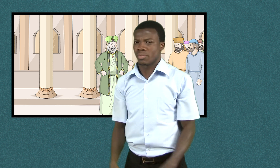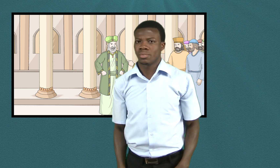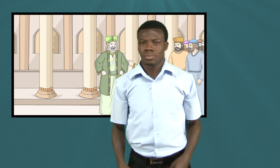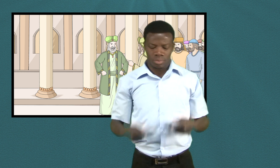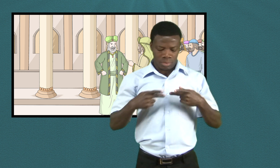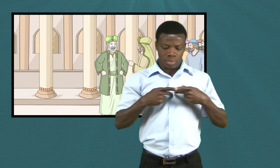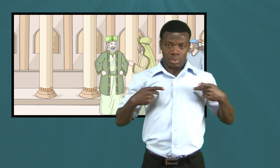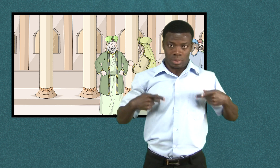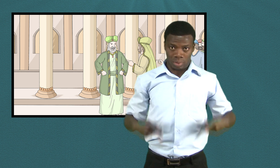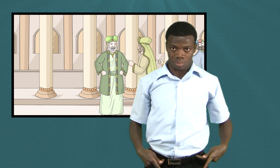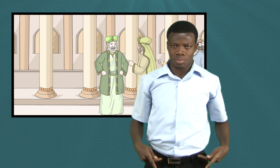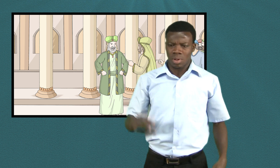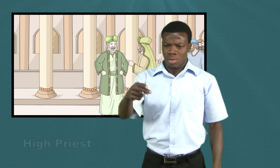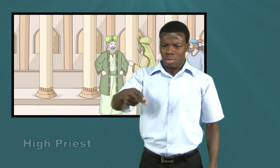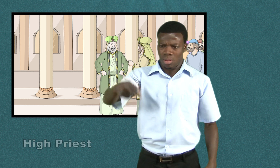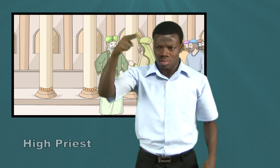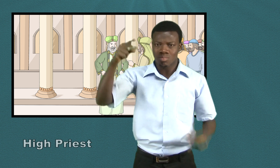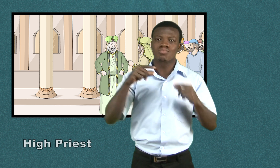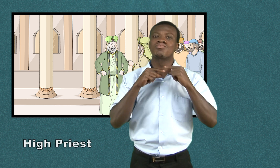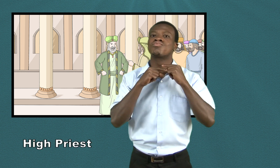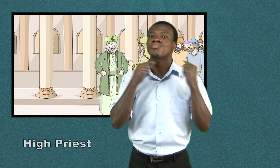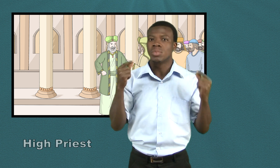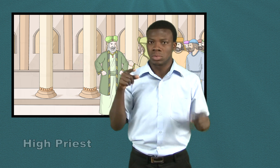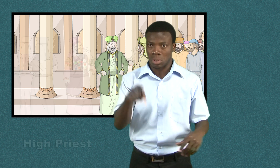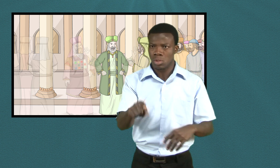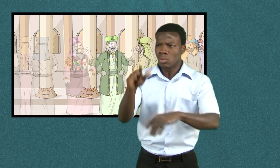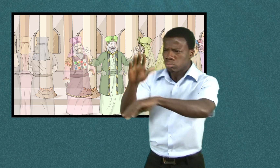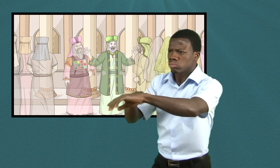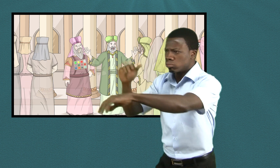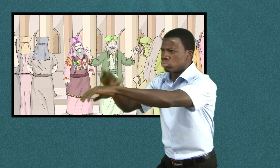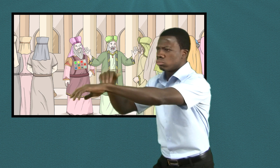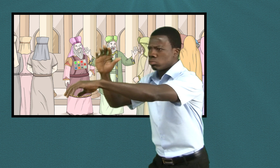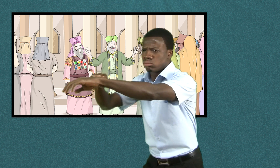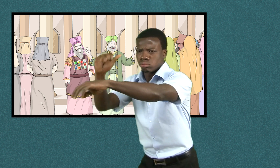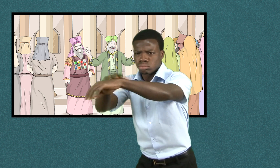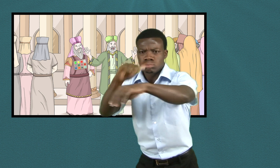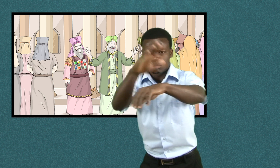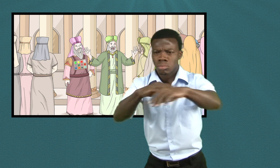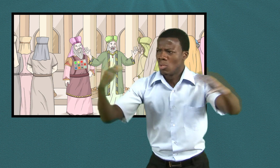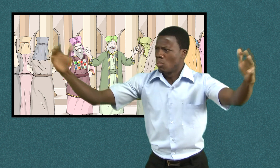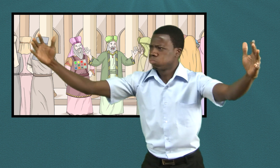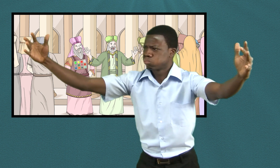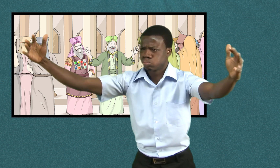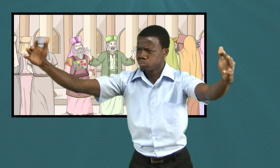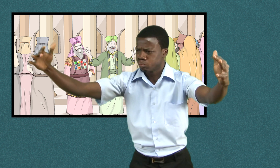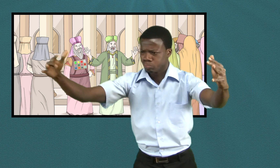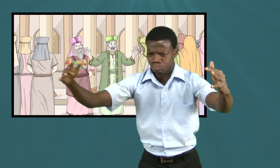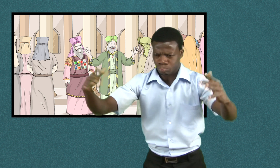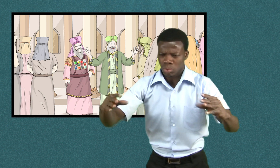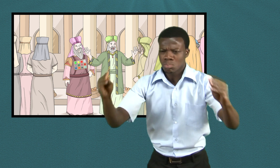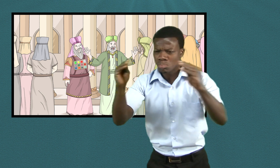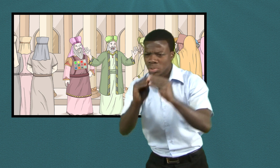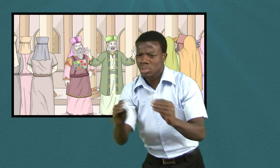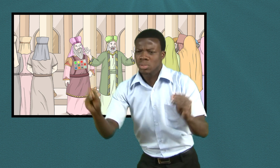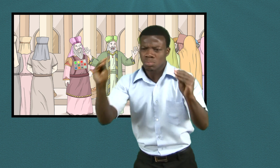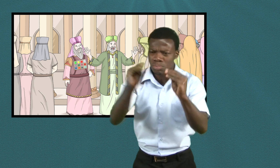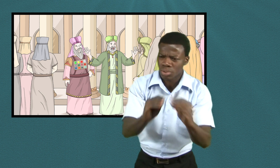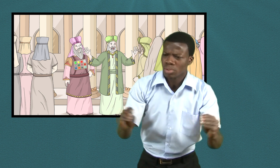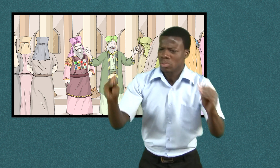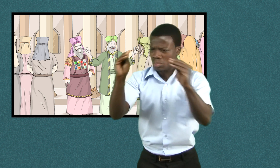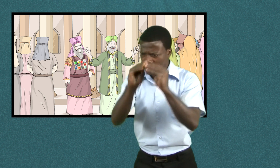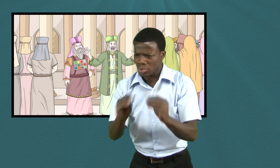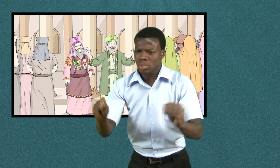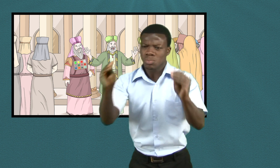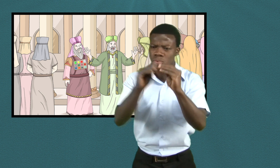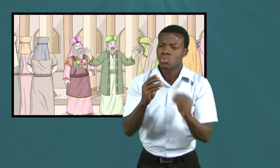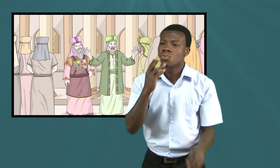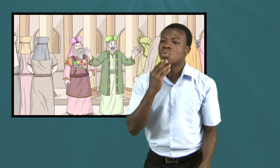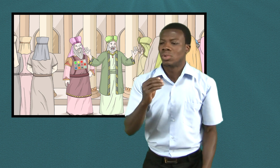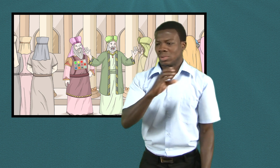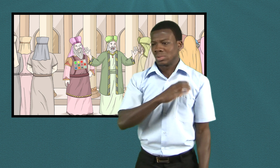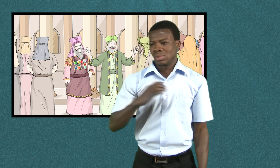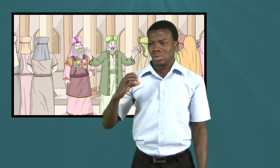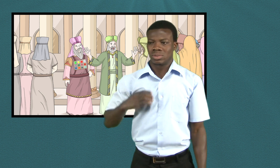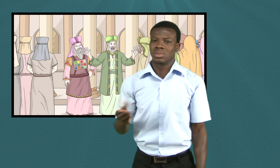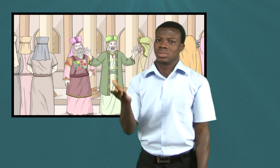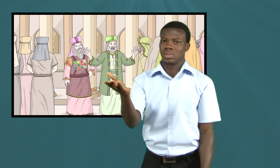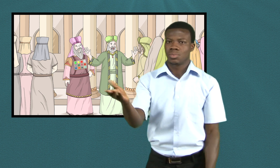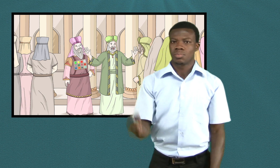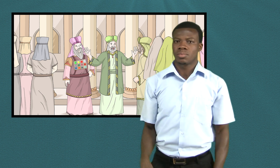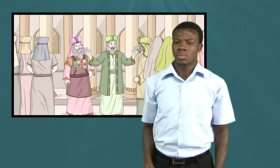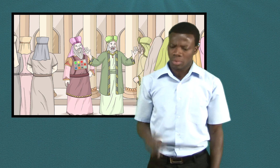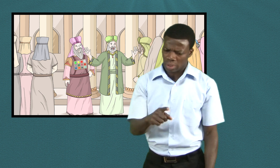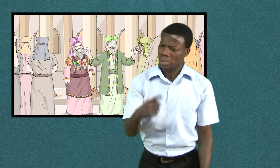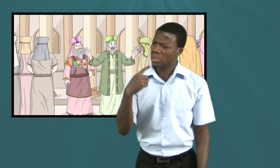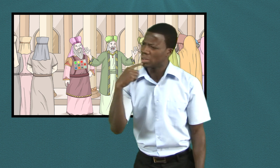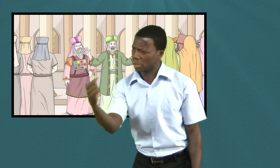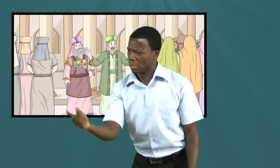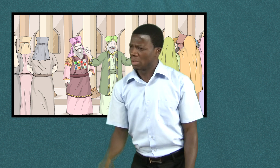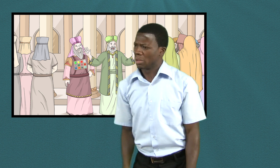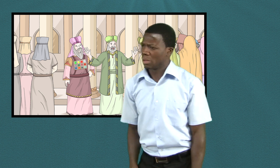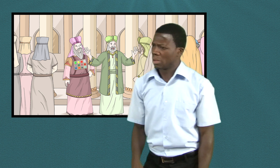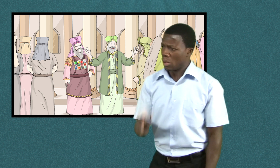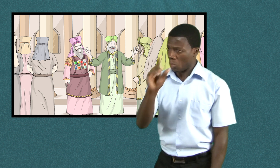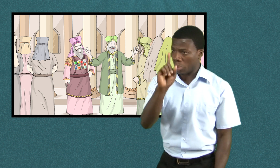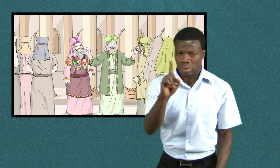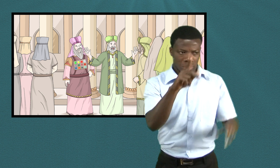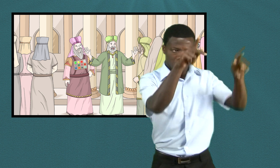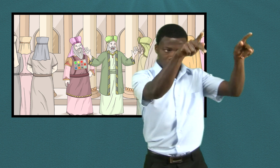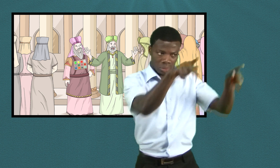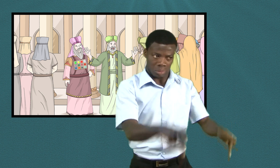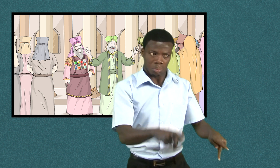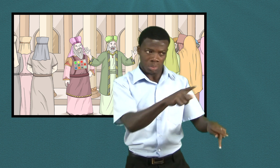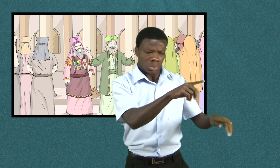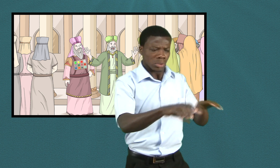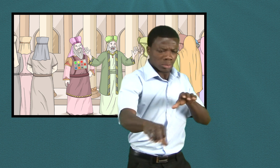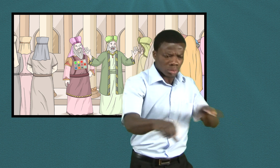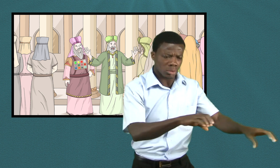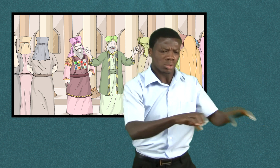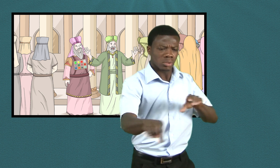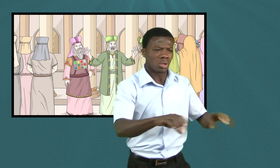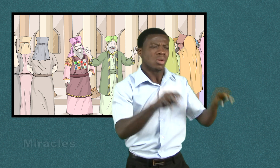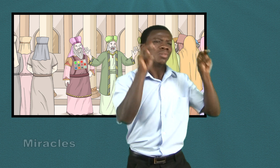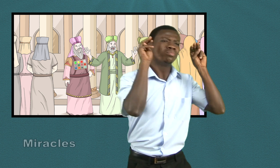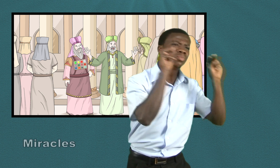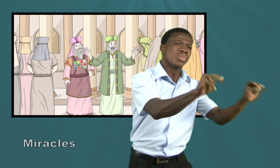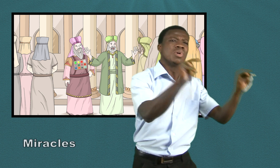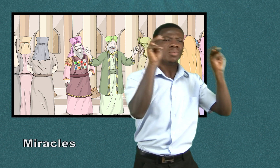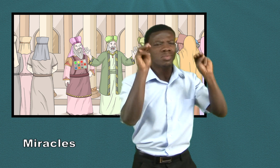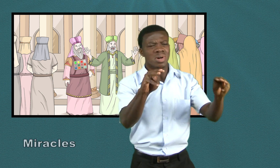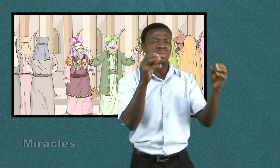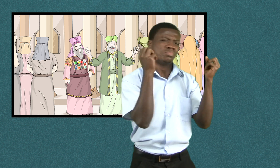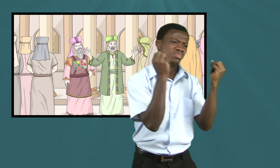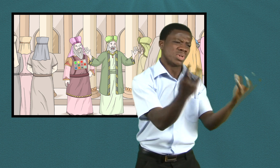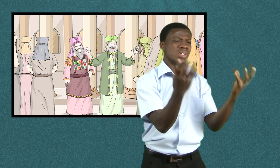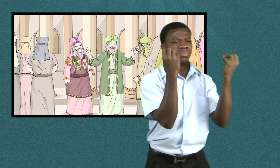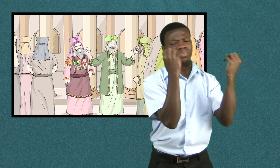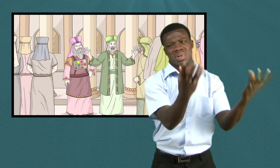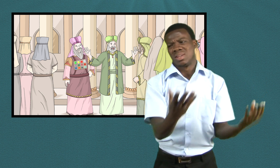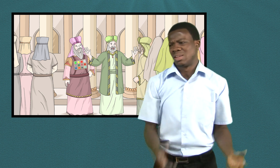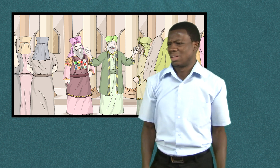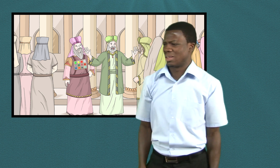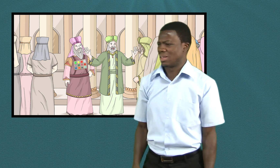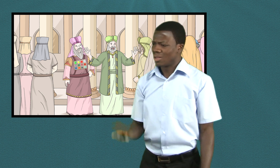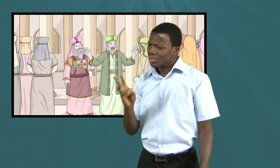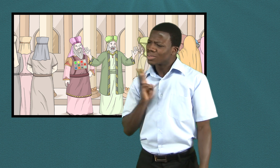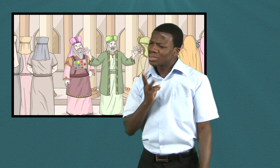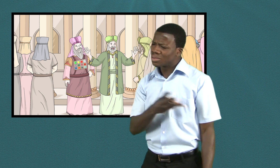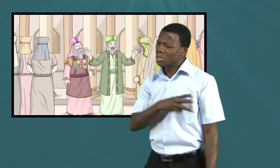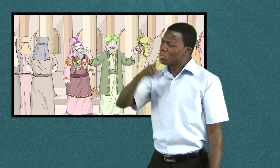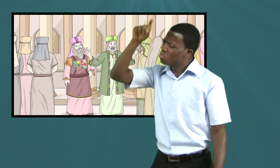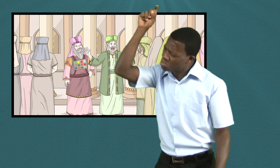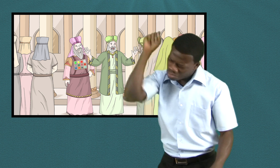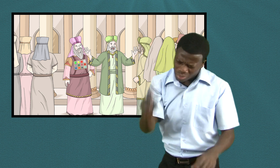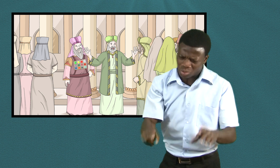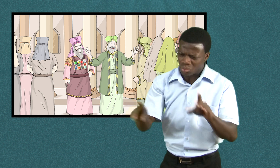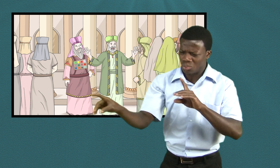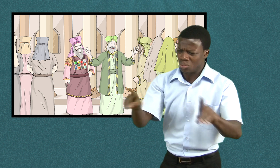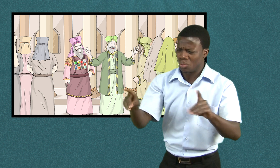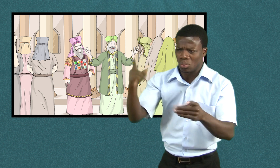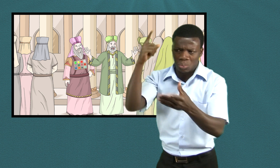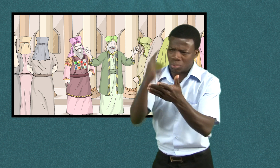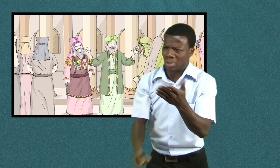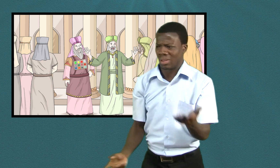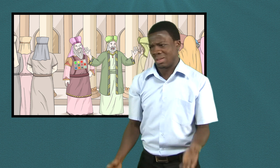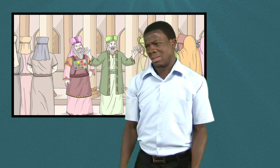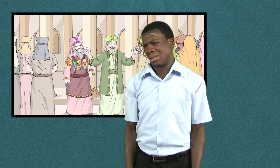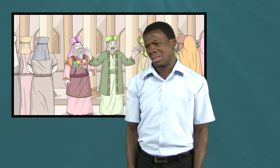Then the chief priests and Pharisees convened the Sanhedrin and said, “What are we to do?